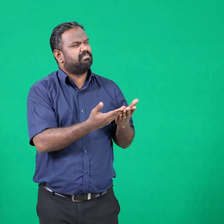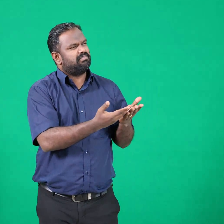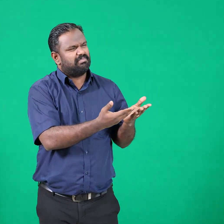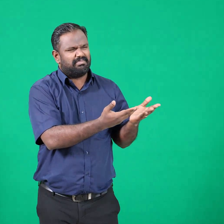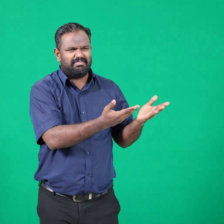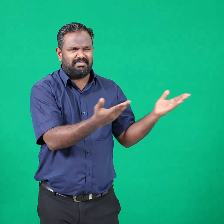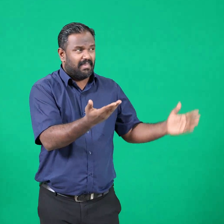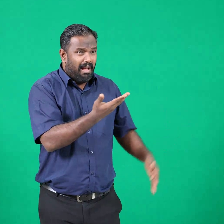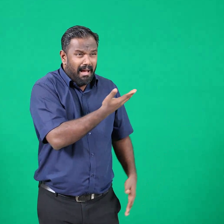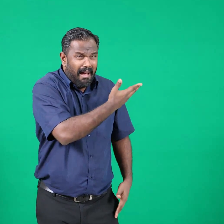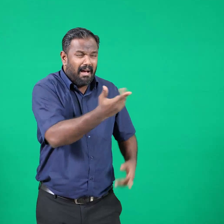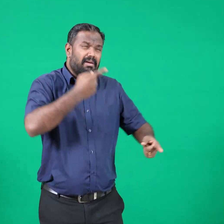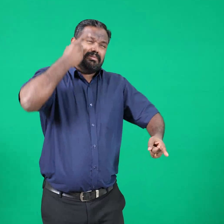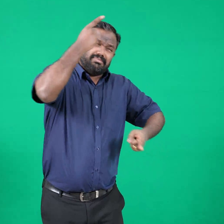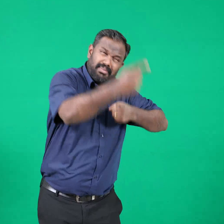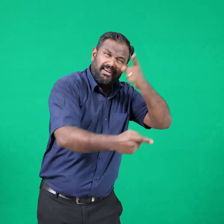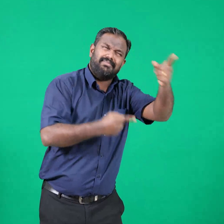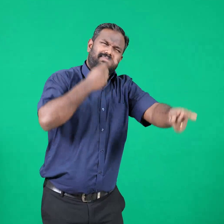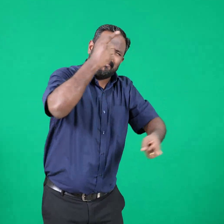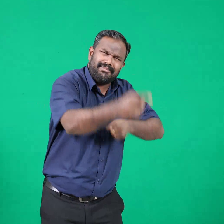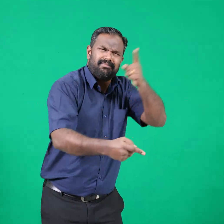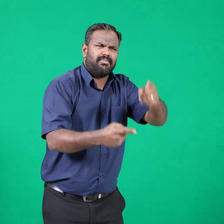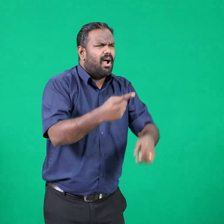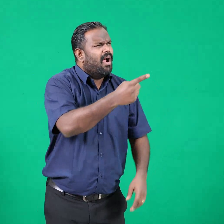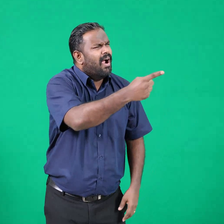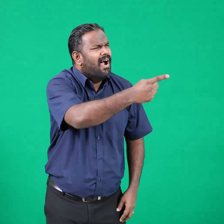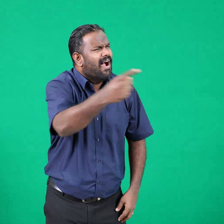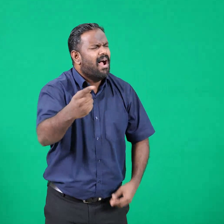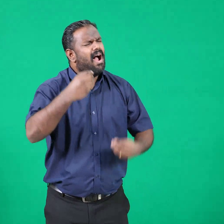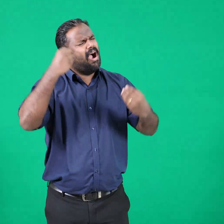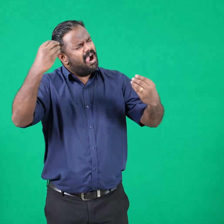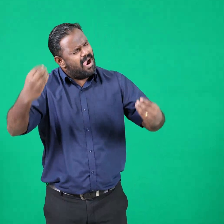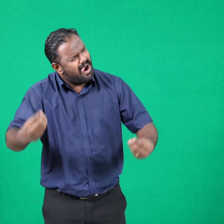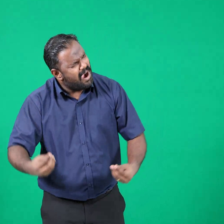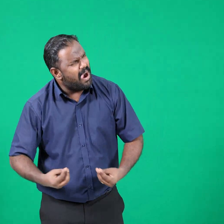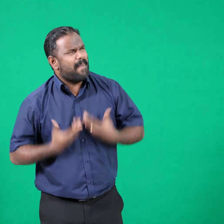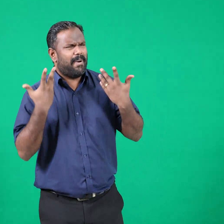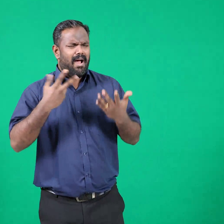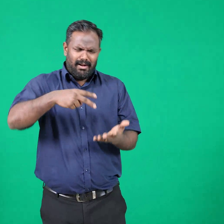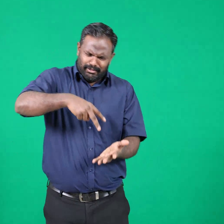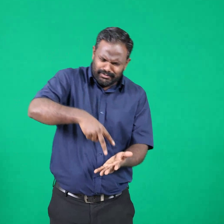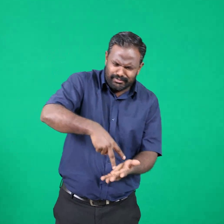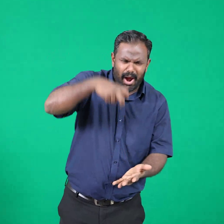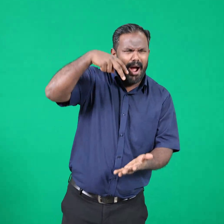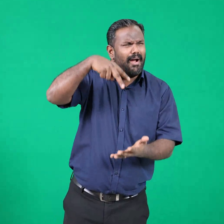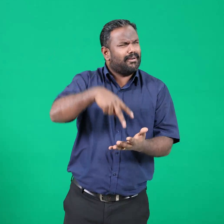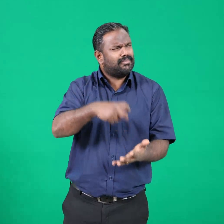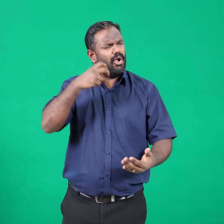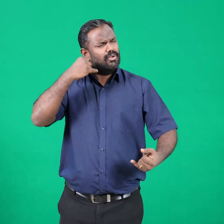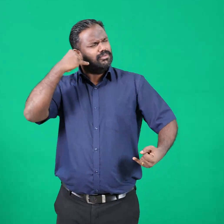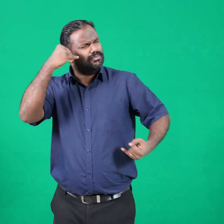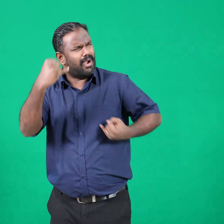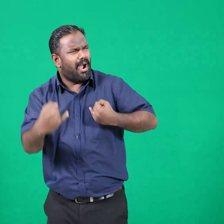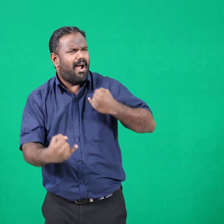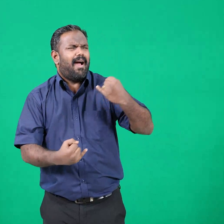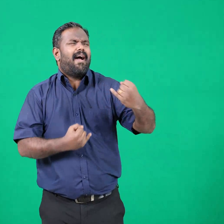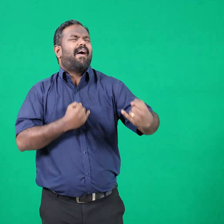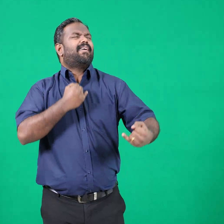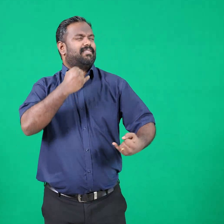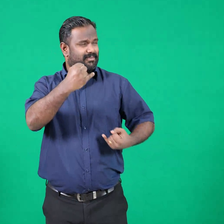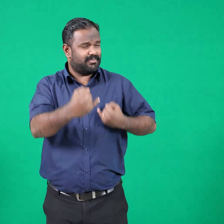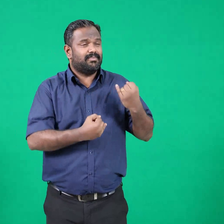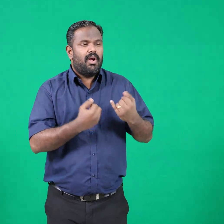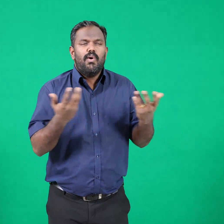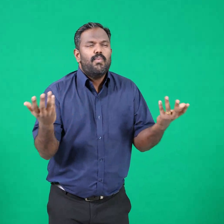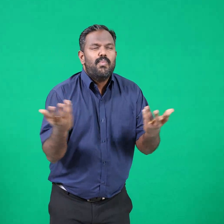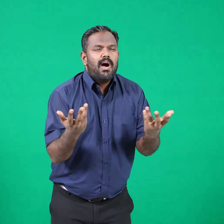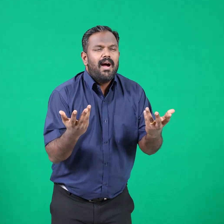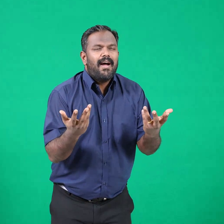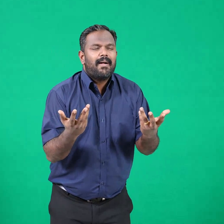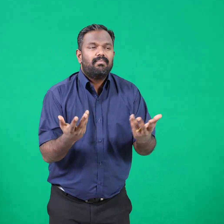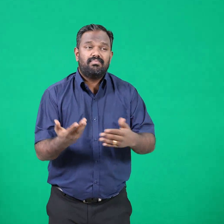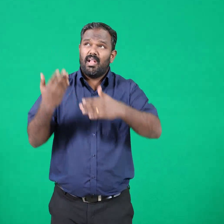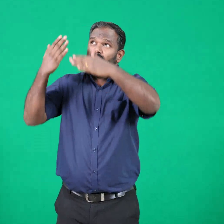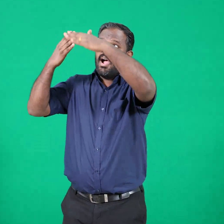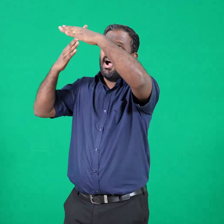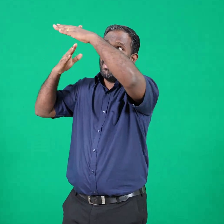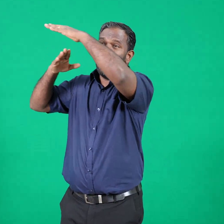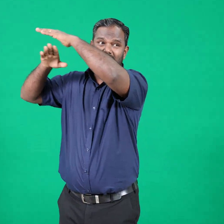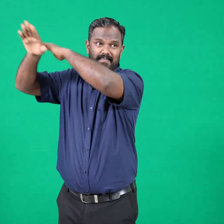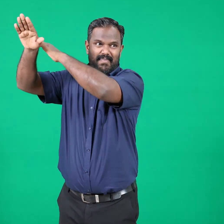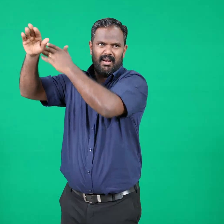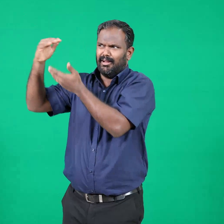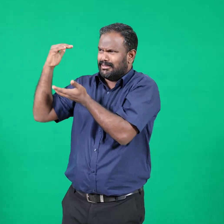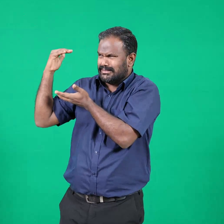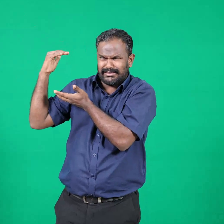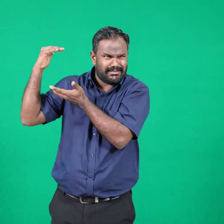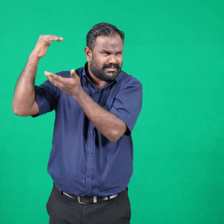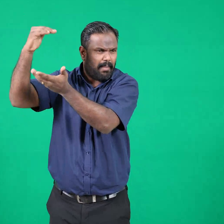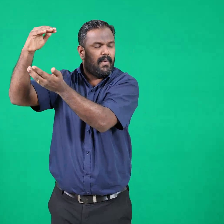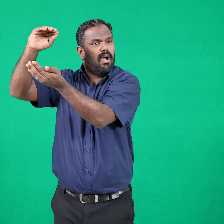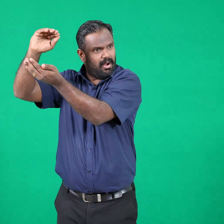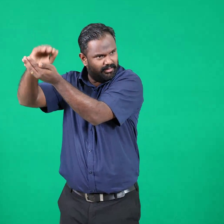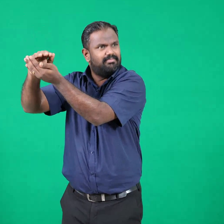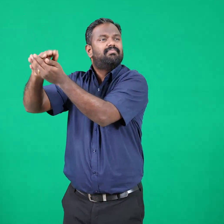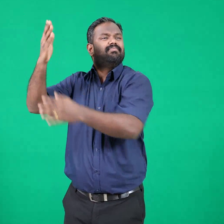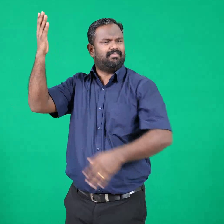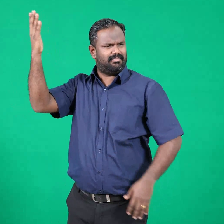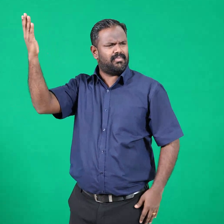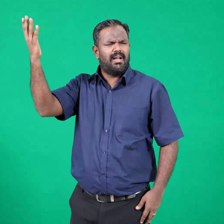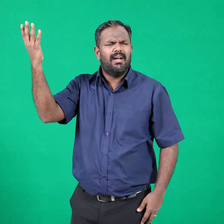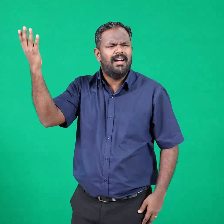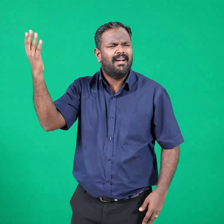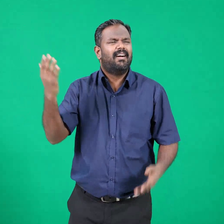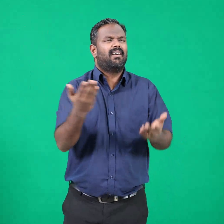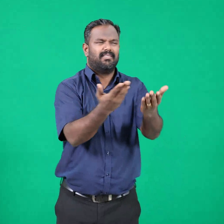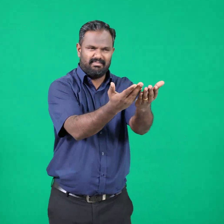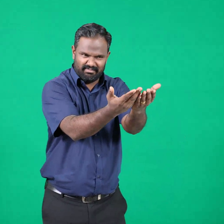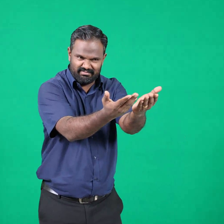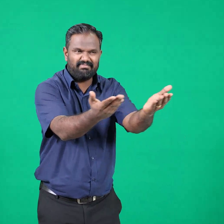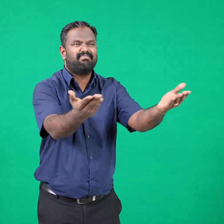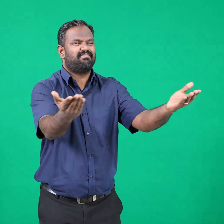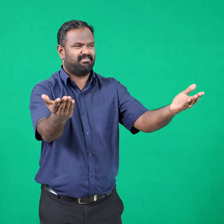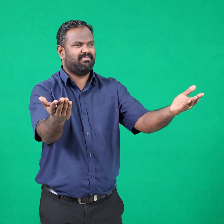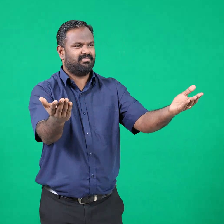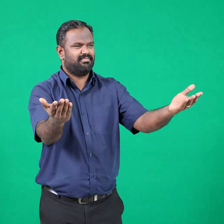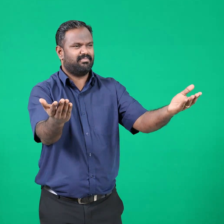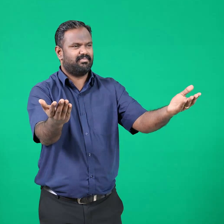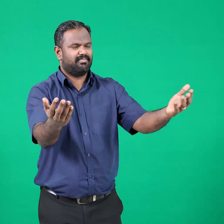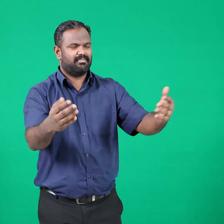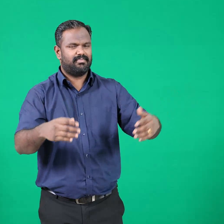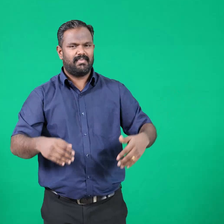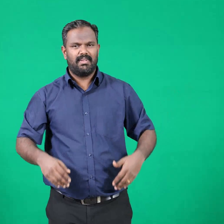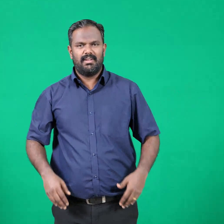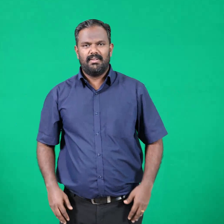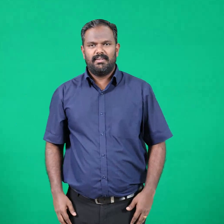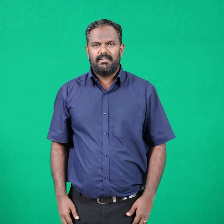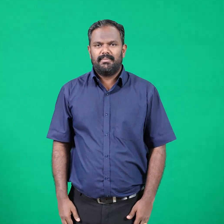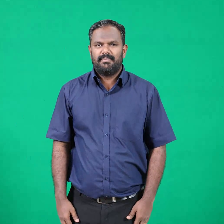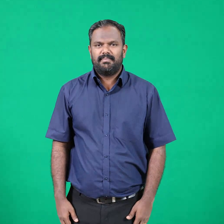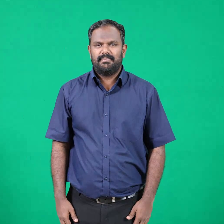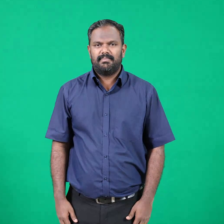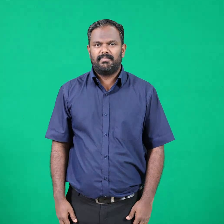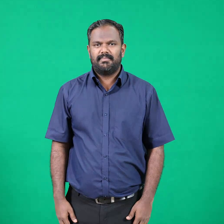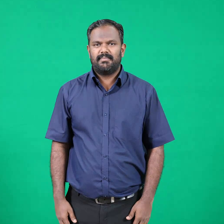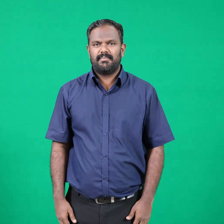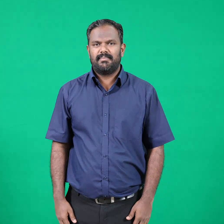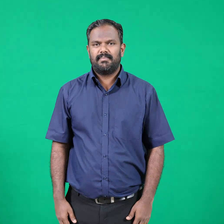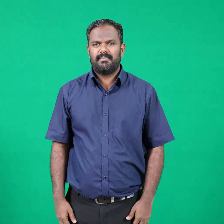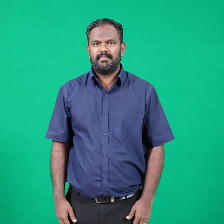For their fathers treated the prophets in the same way.